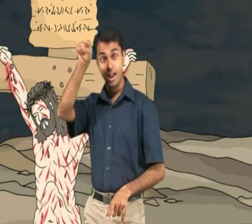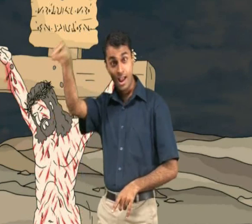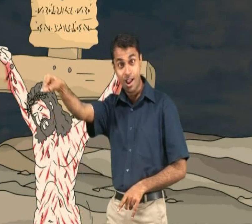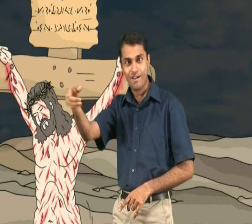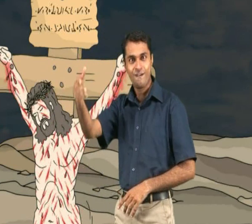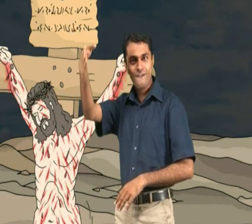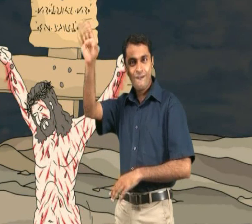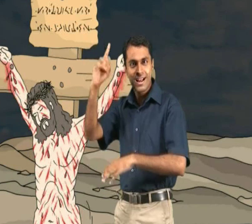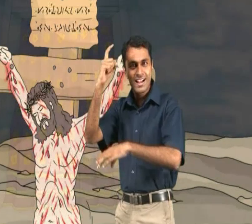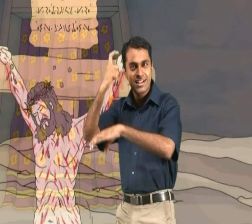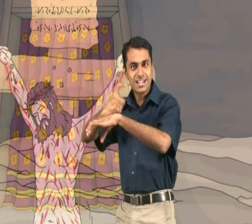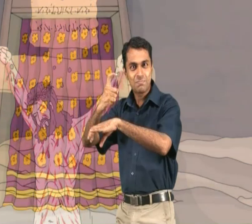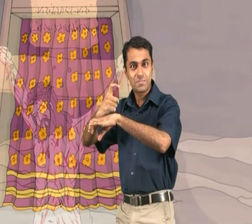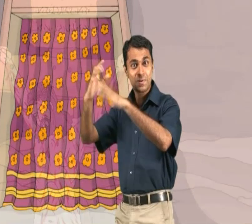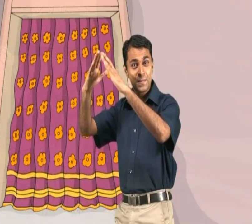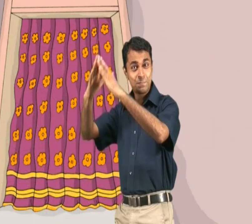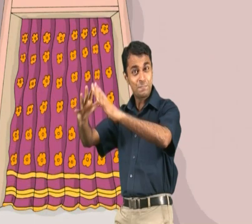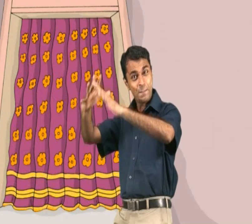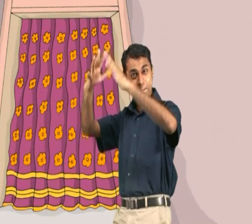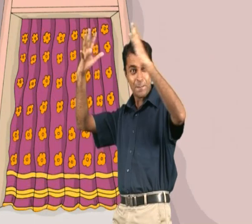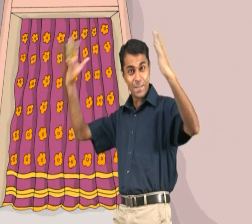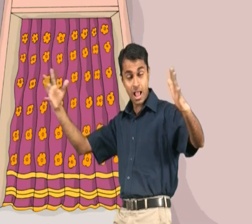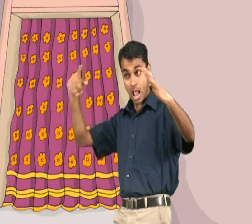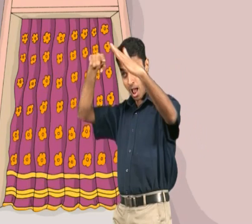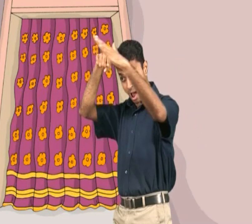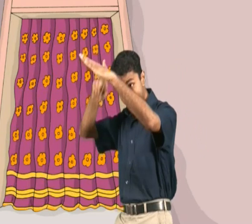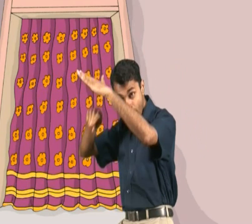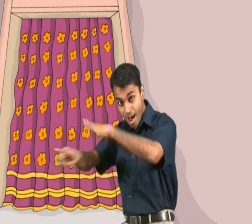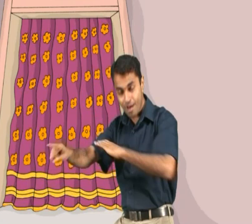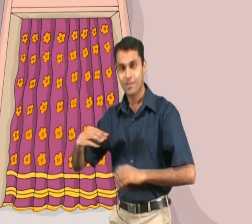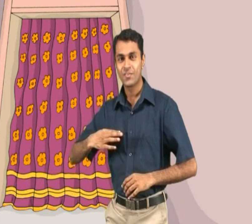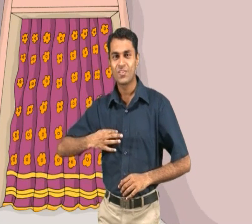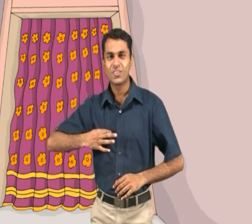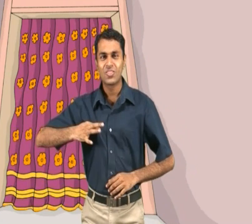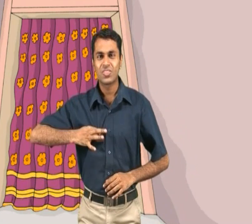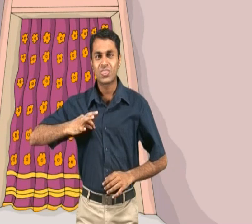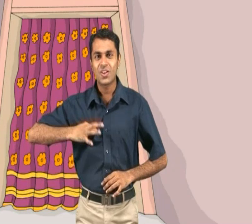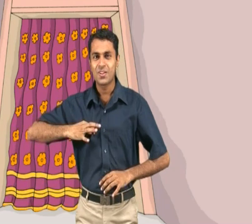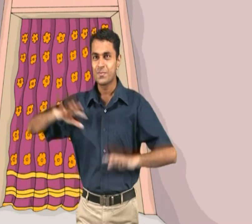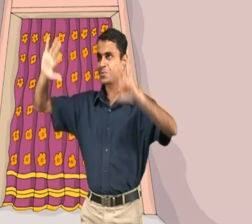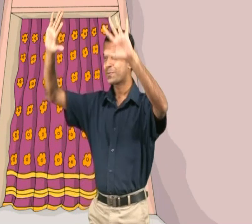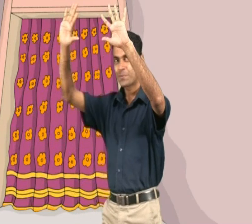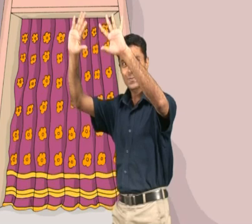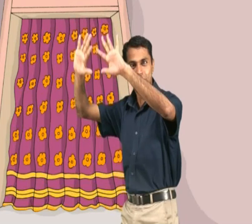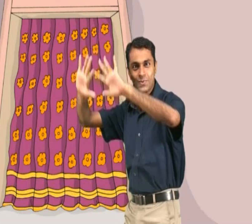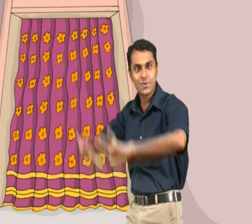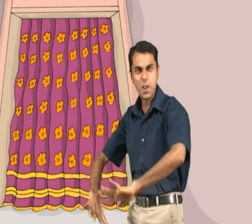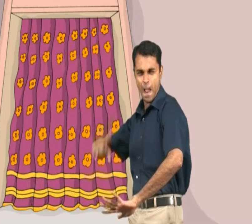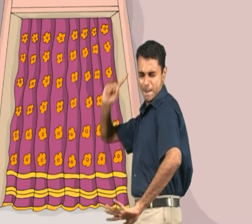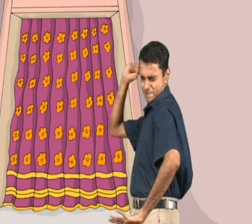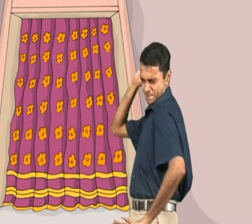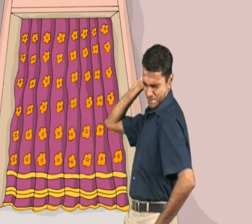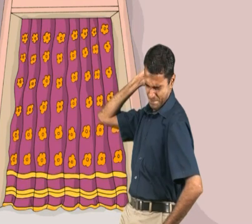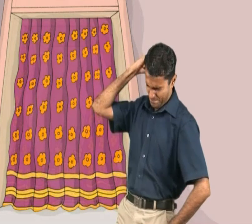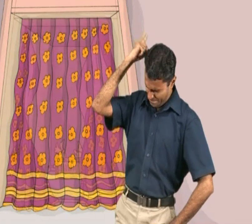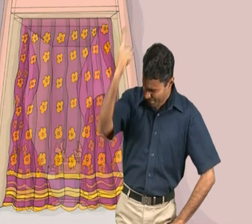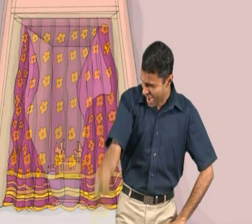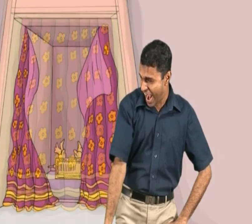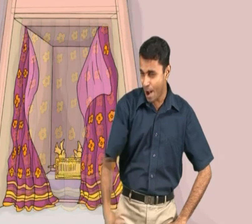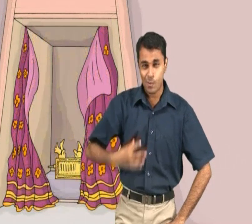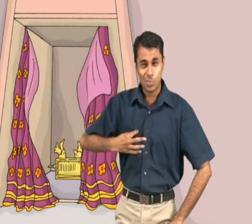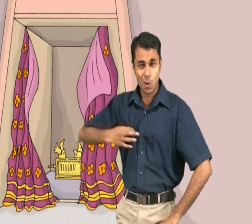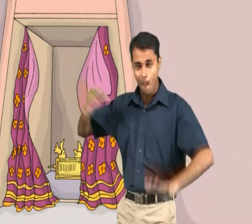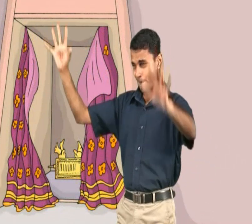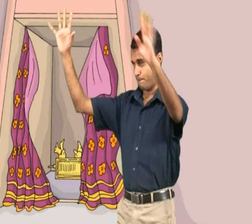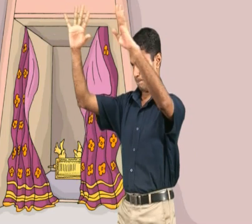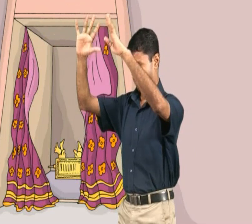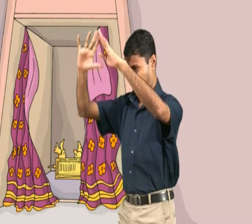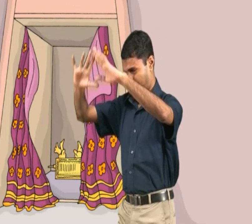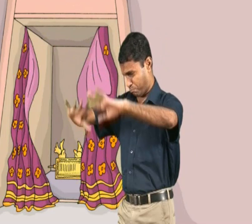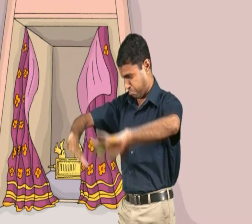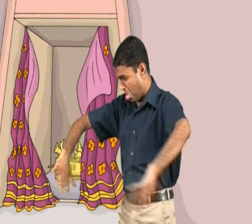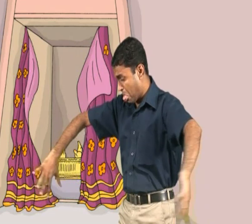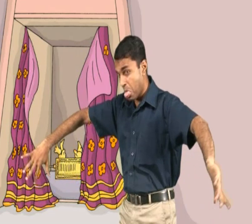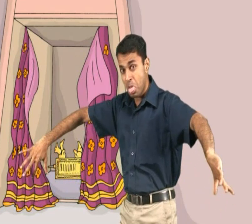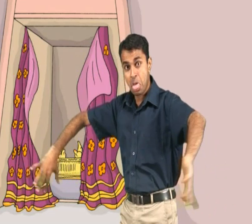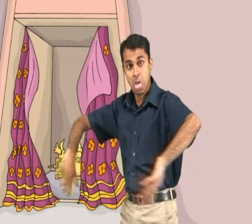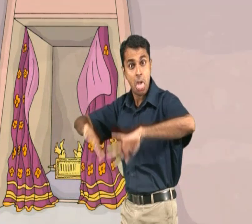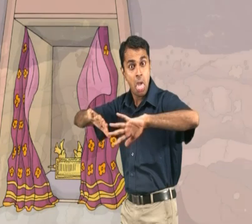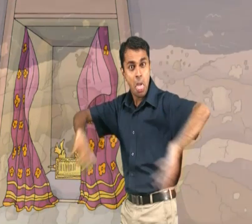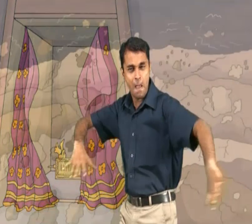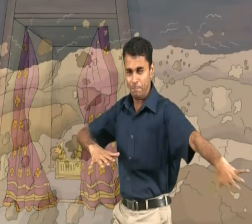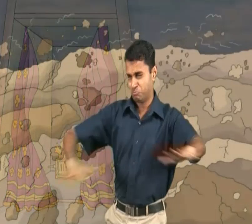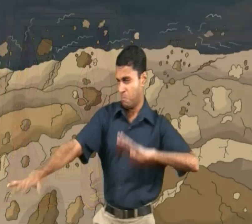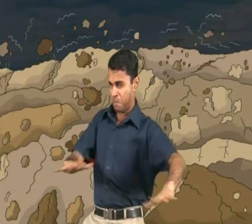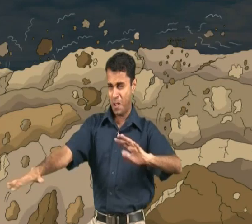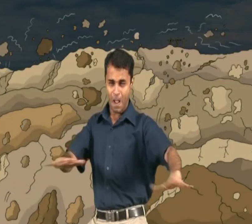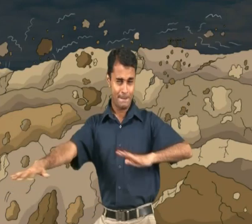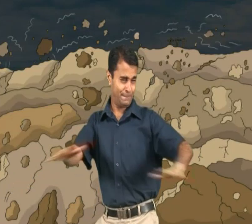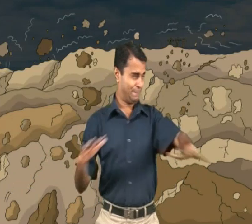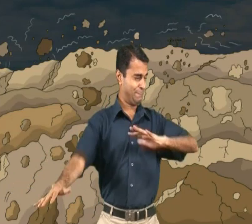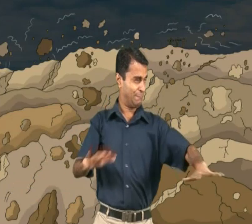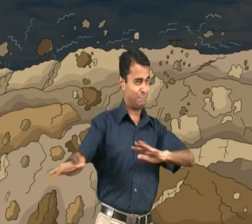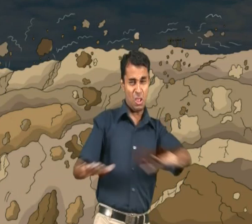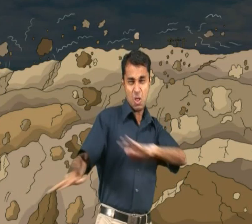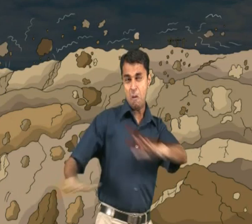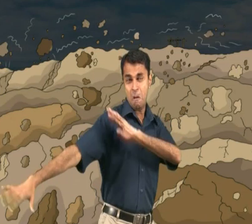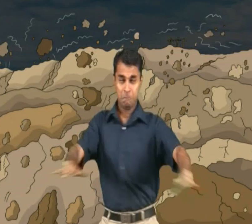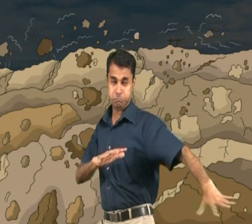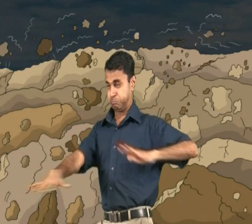At that moment the veil of the temple was torn in two from top to bottom.